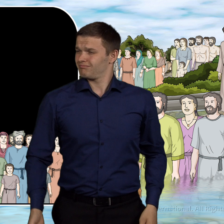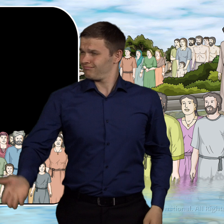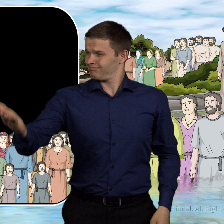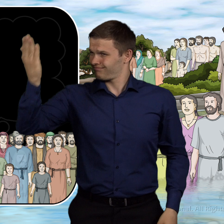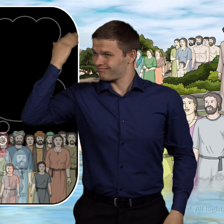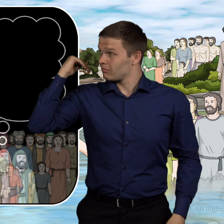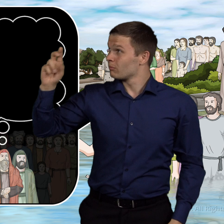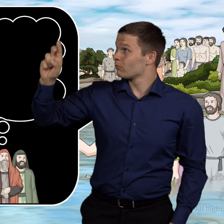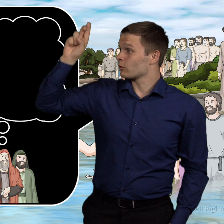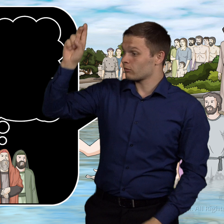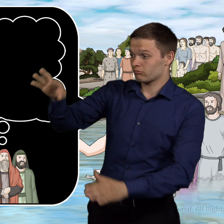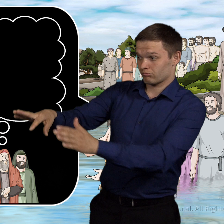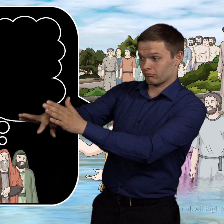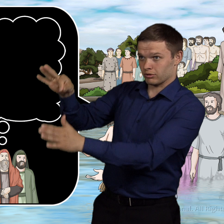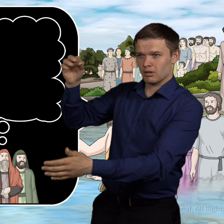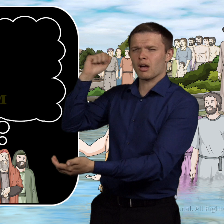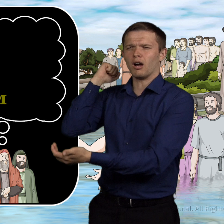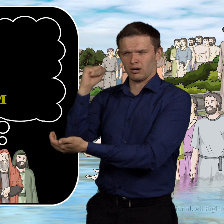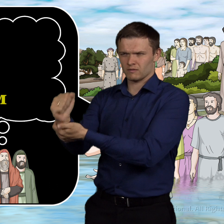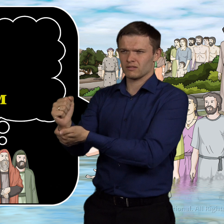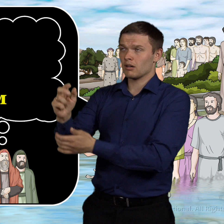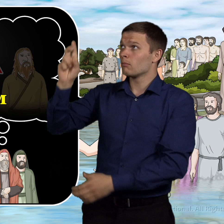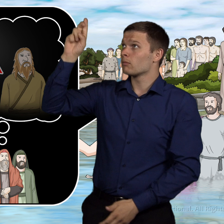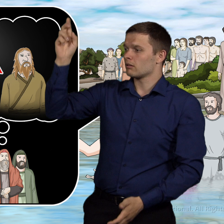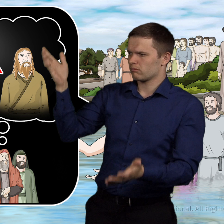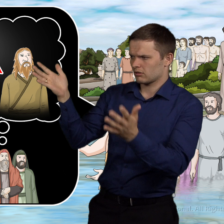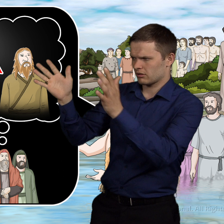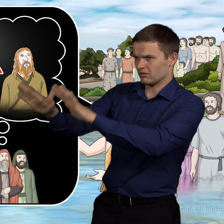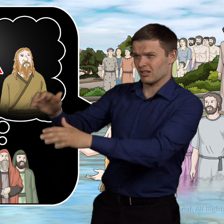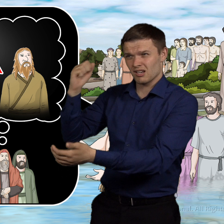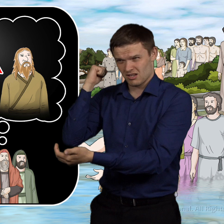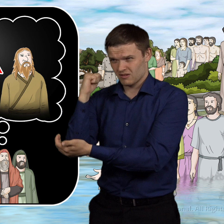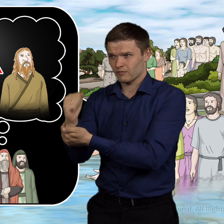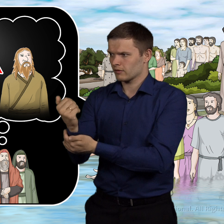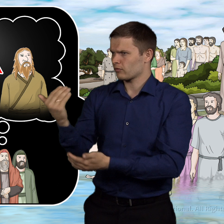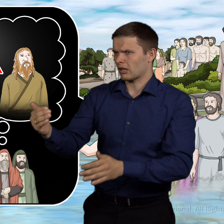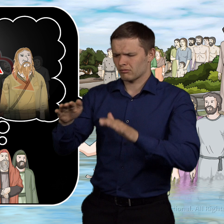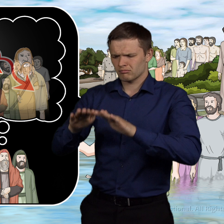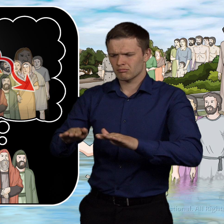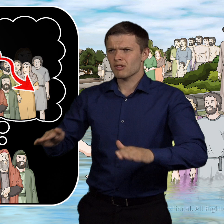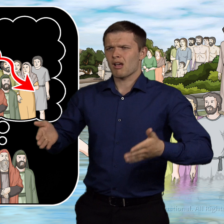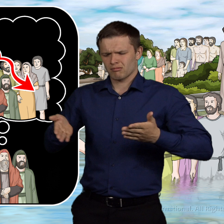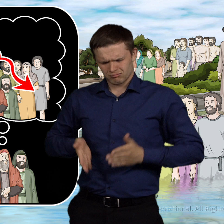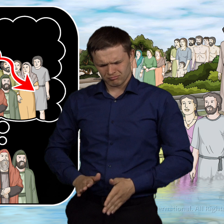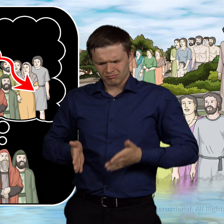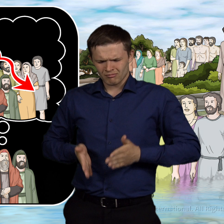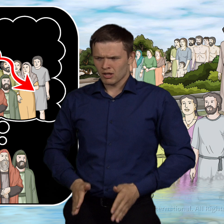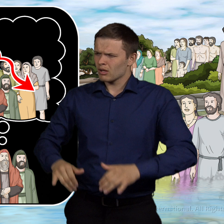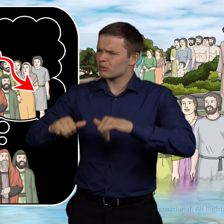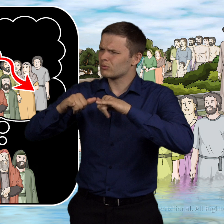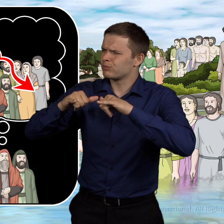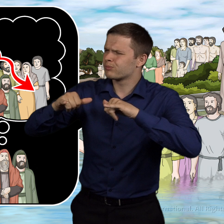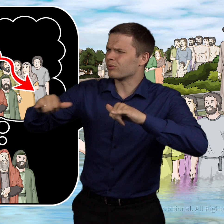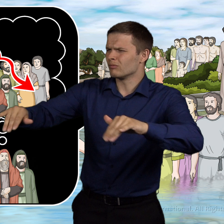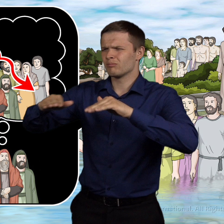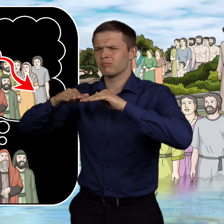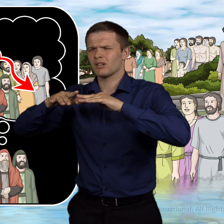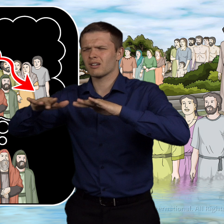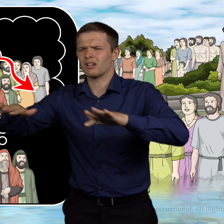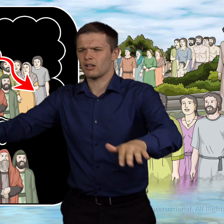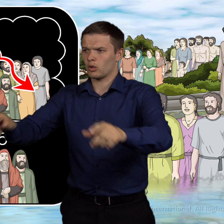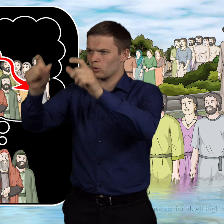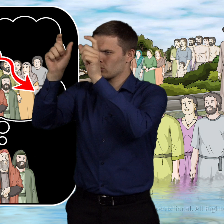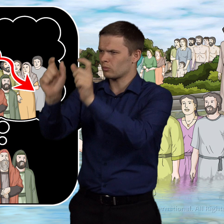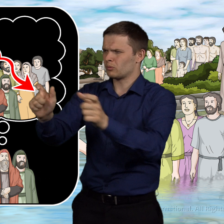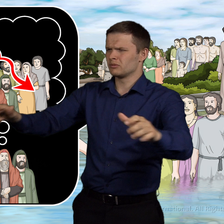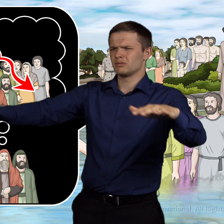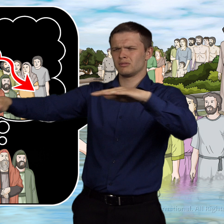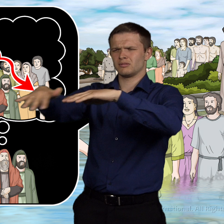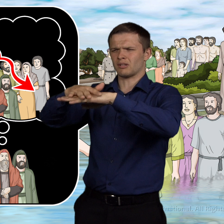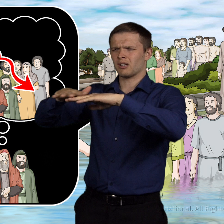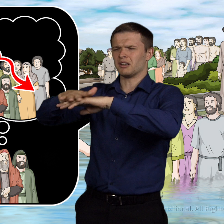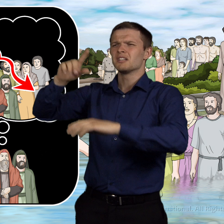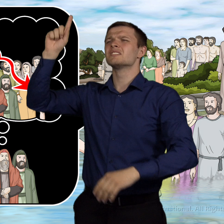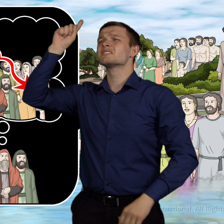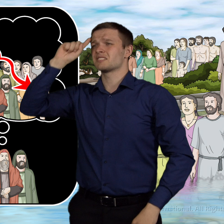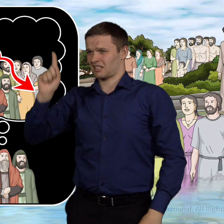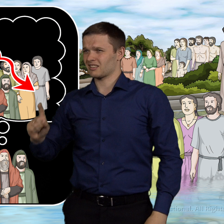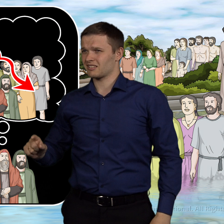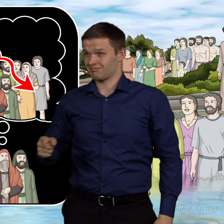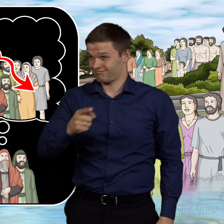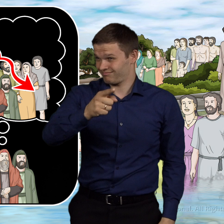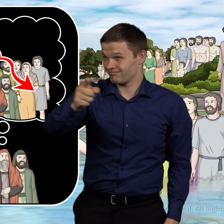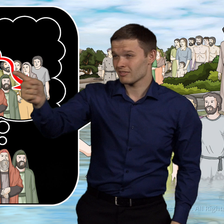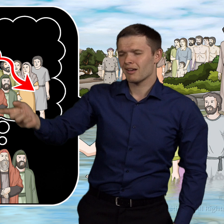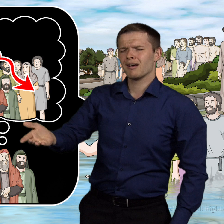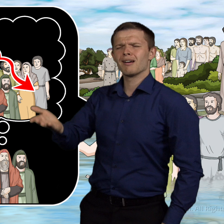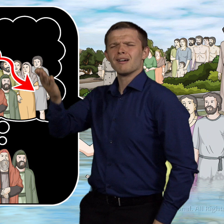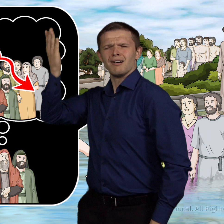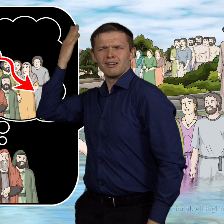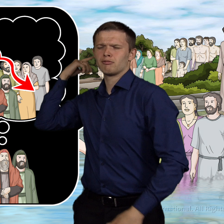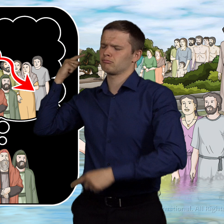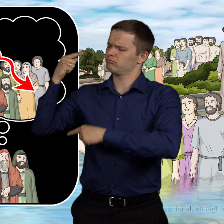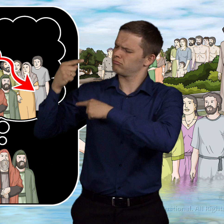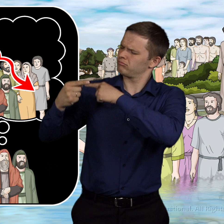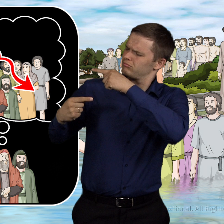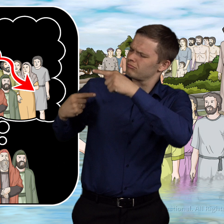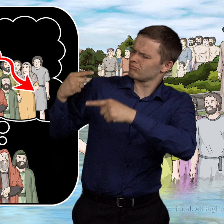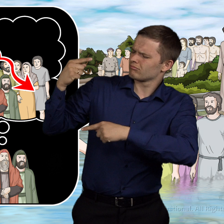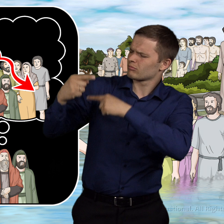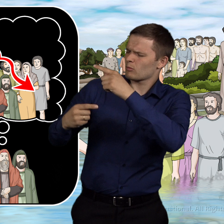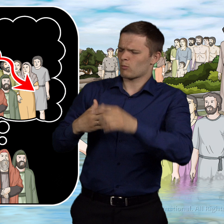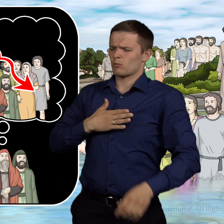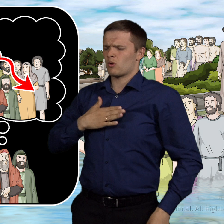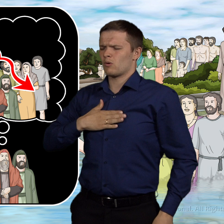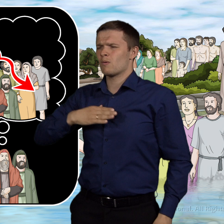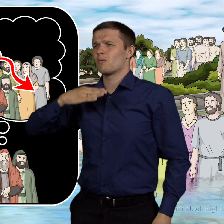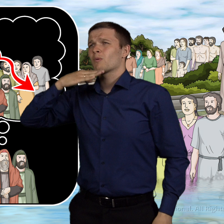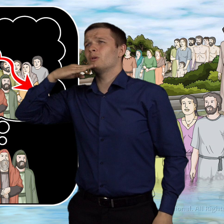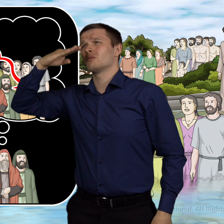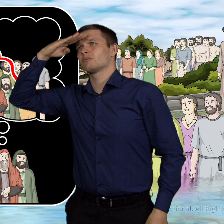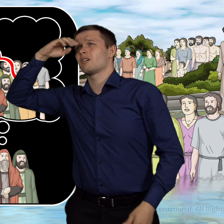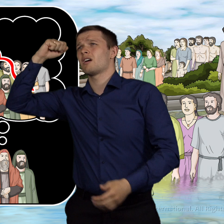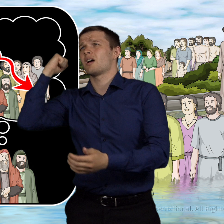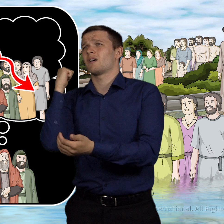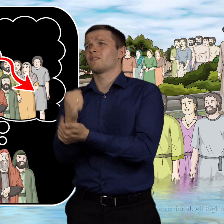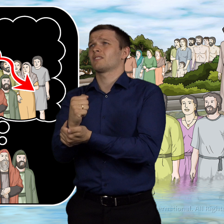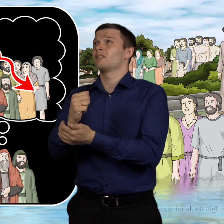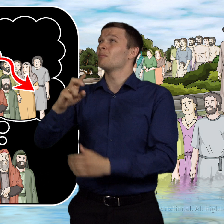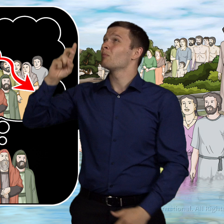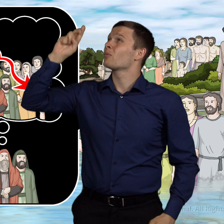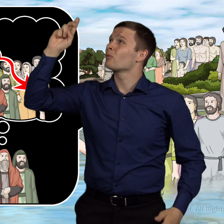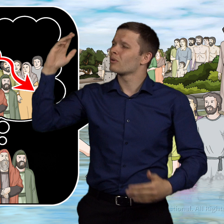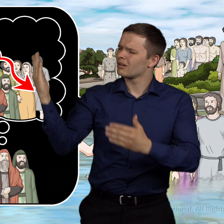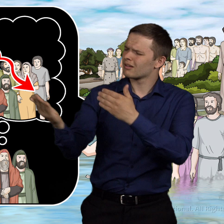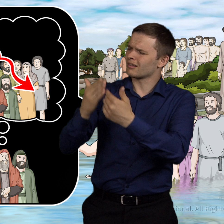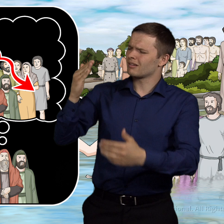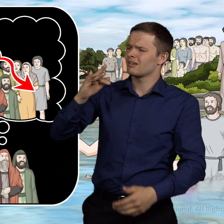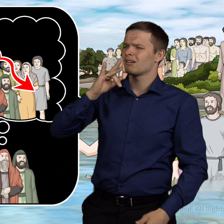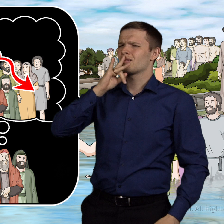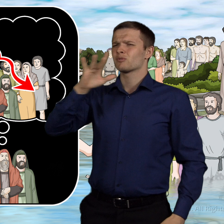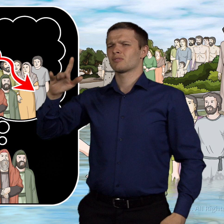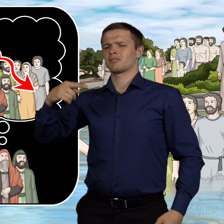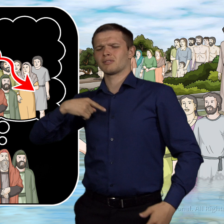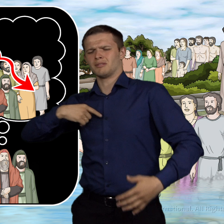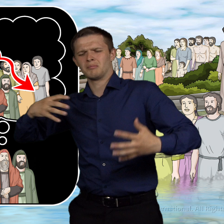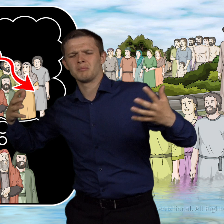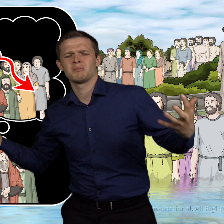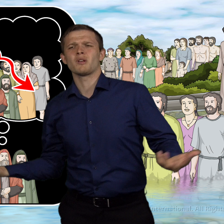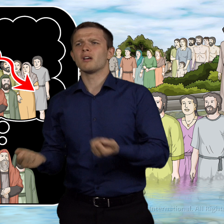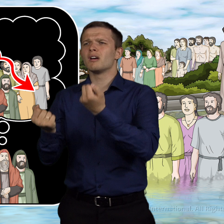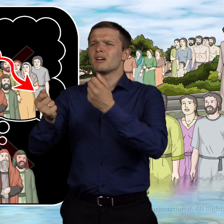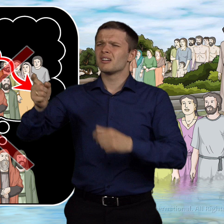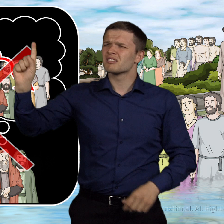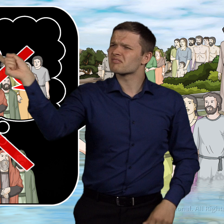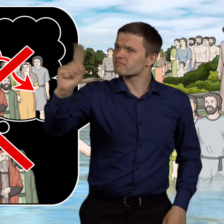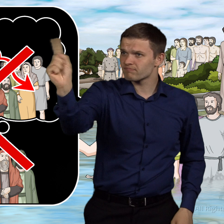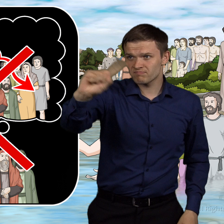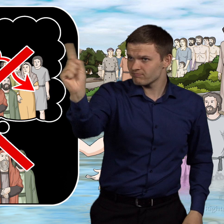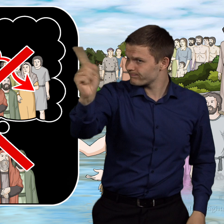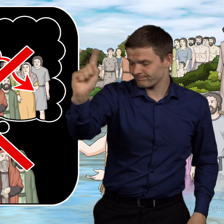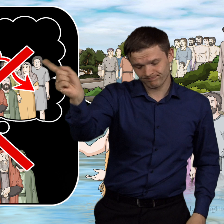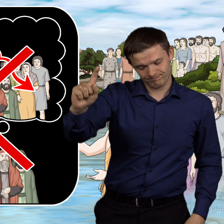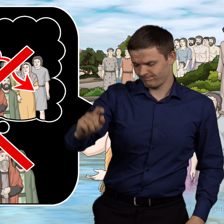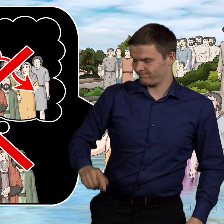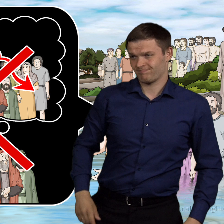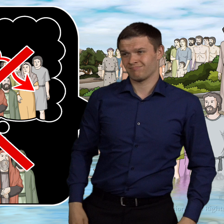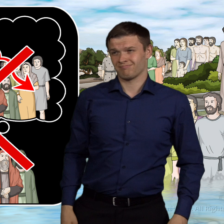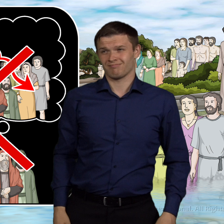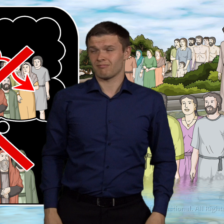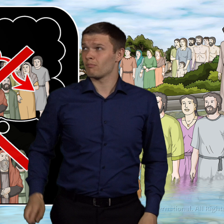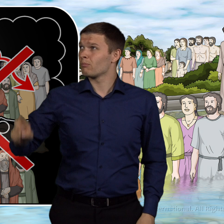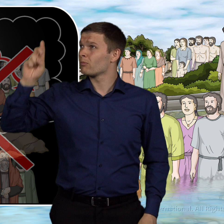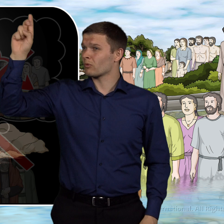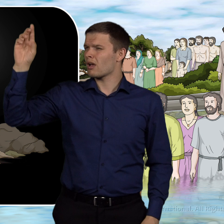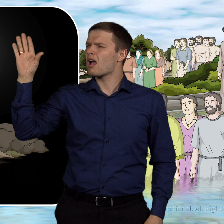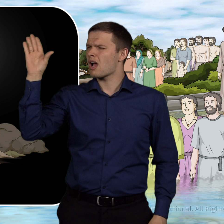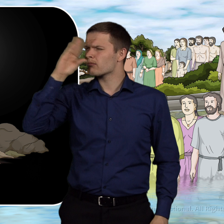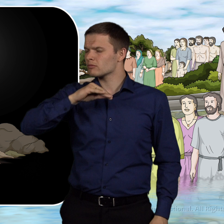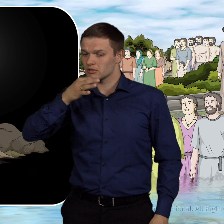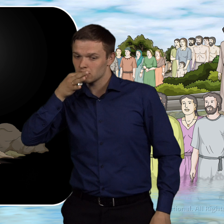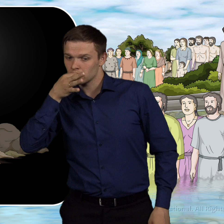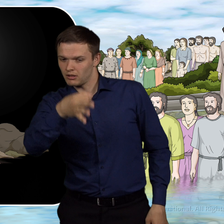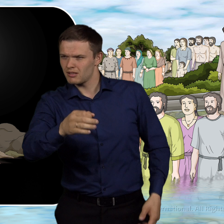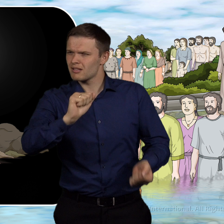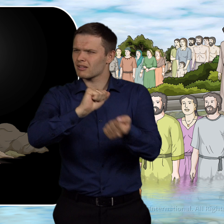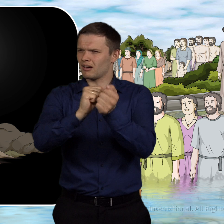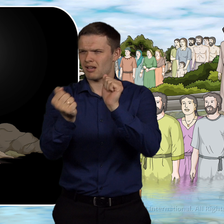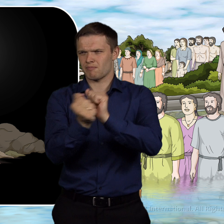And do not presume to say to yourselves, ‘We have Abraham as our father.’